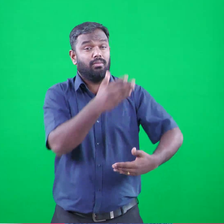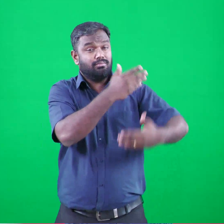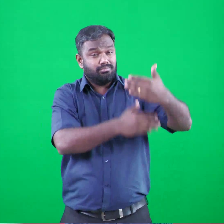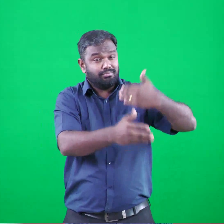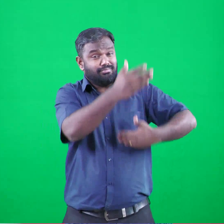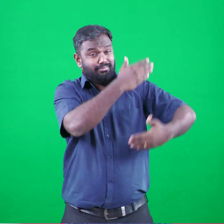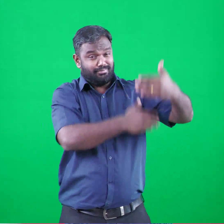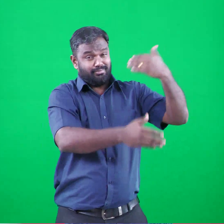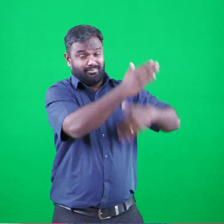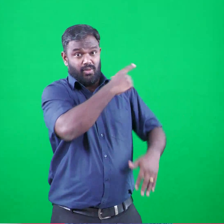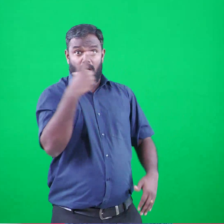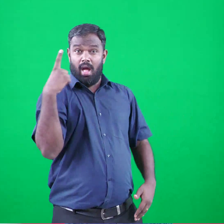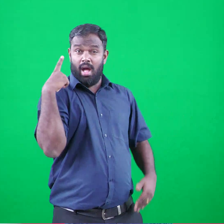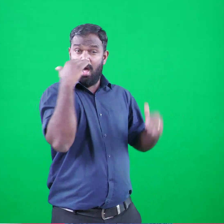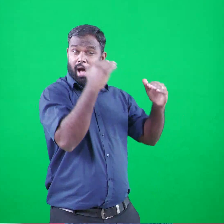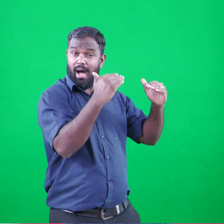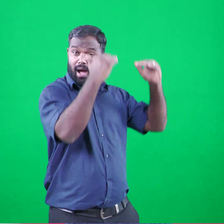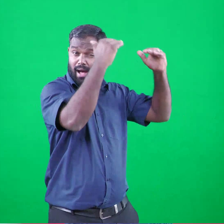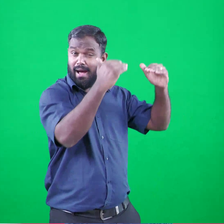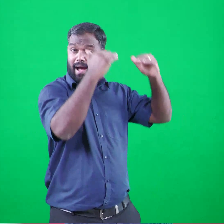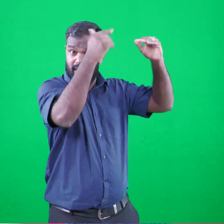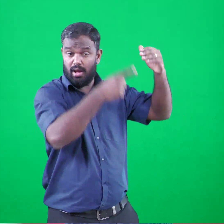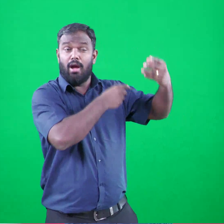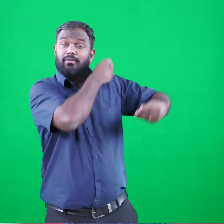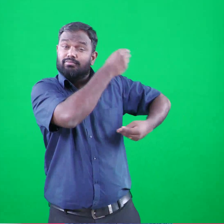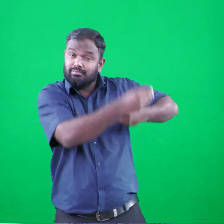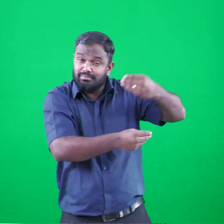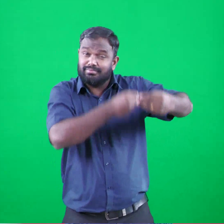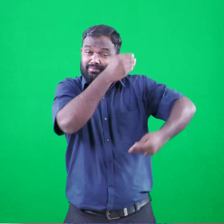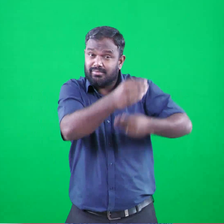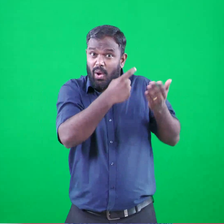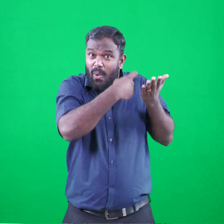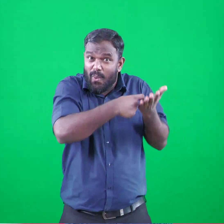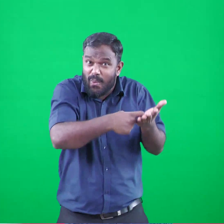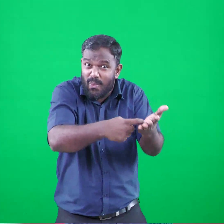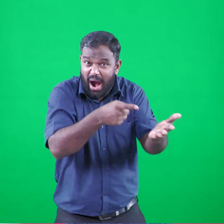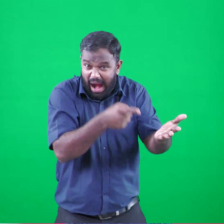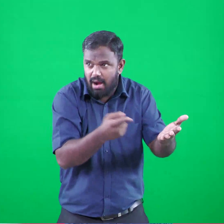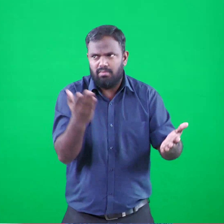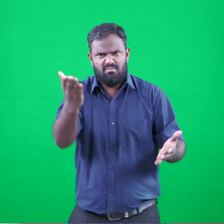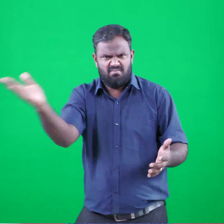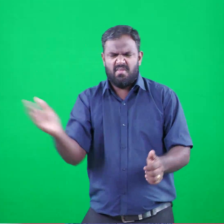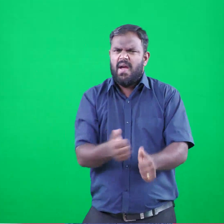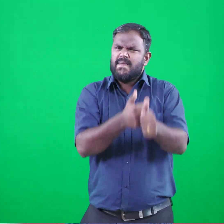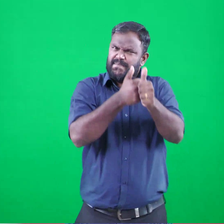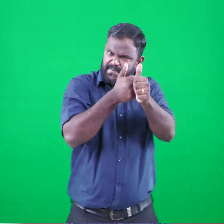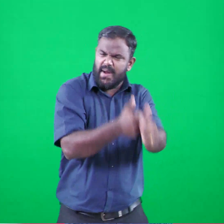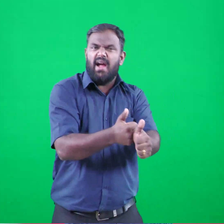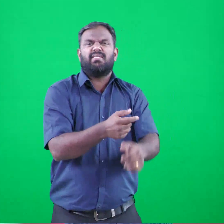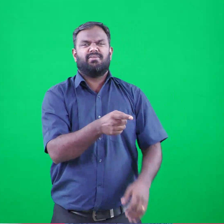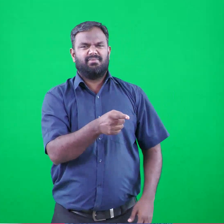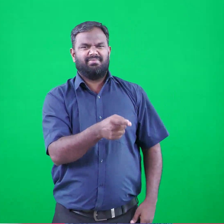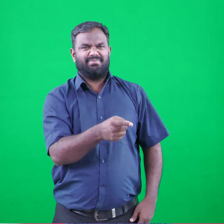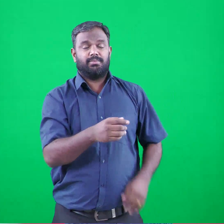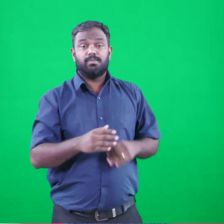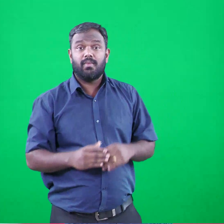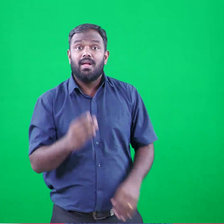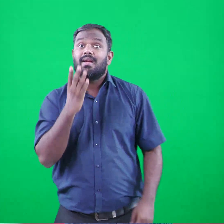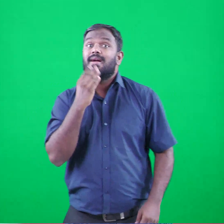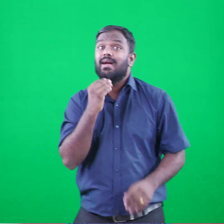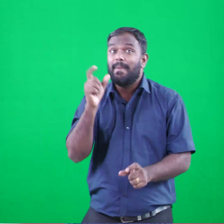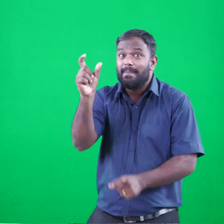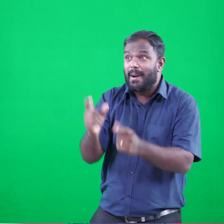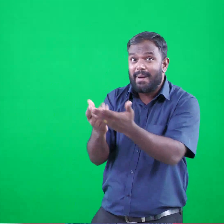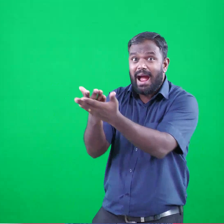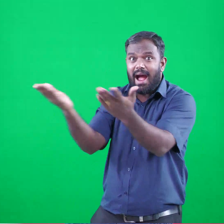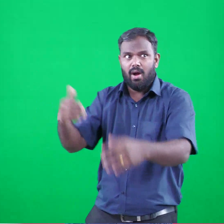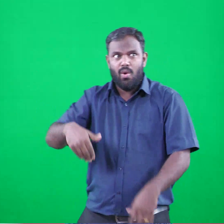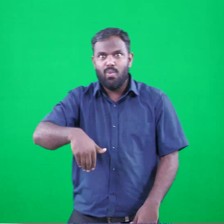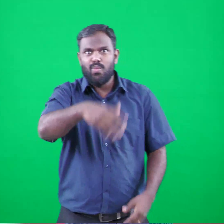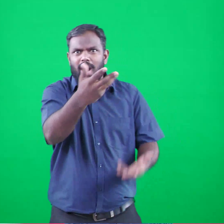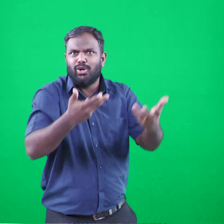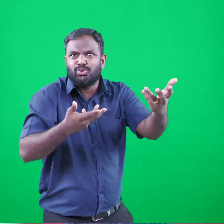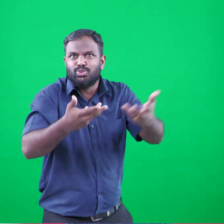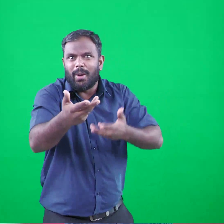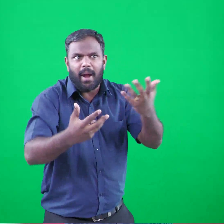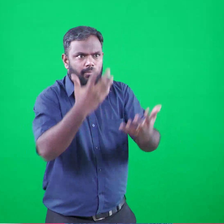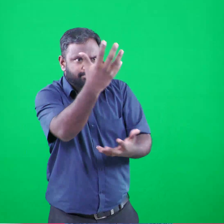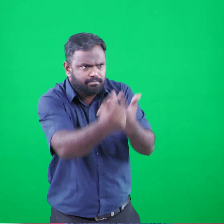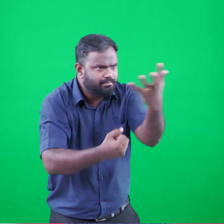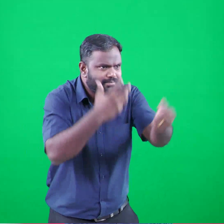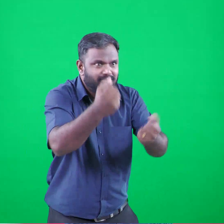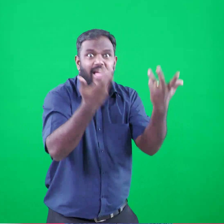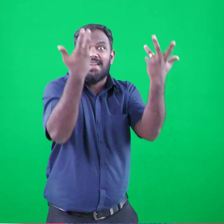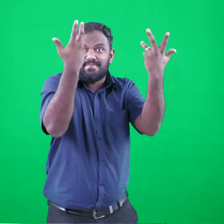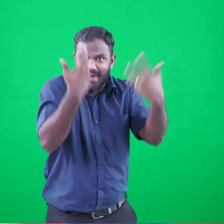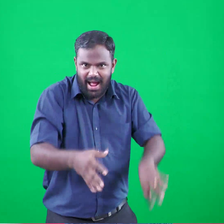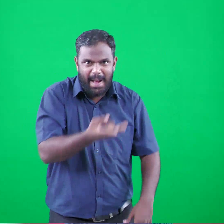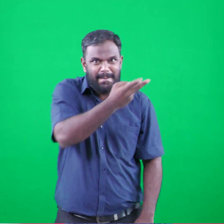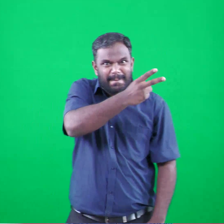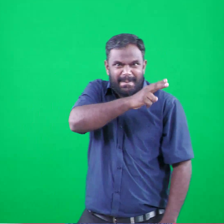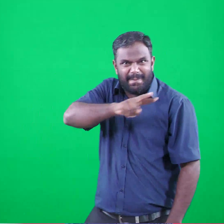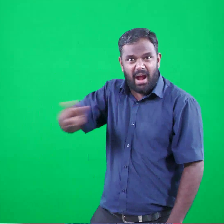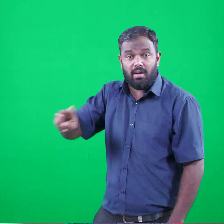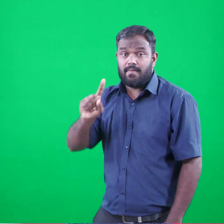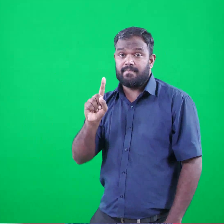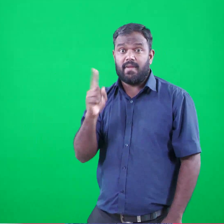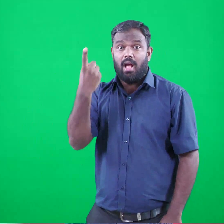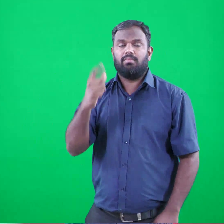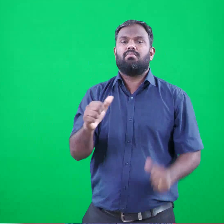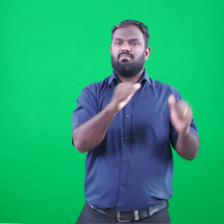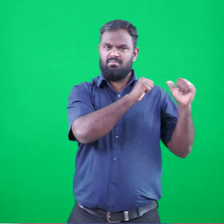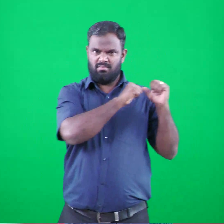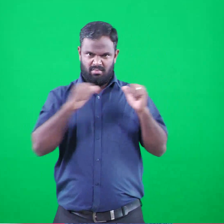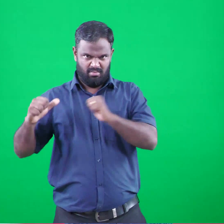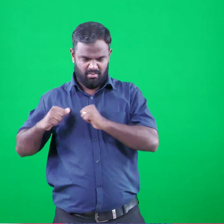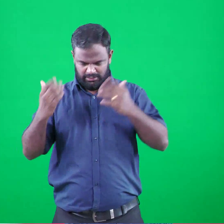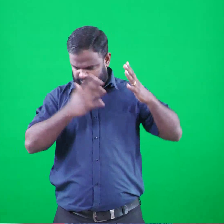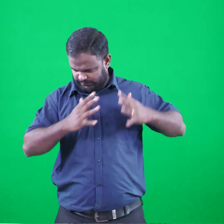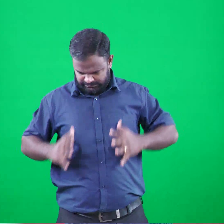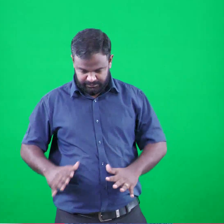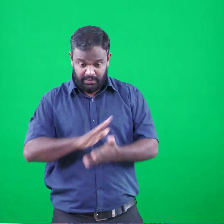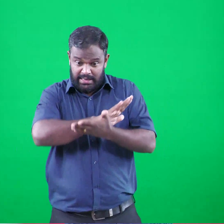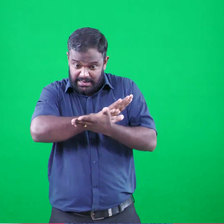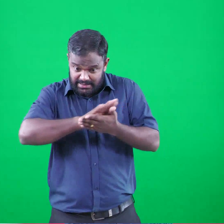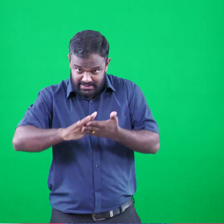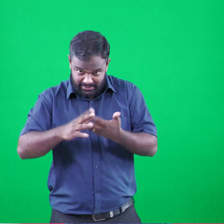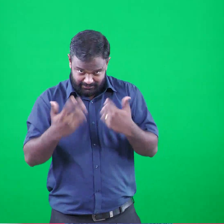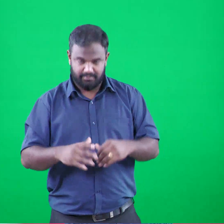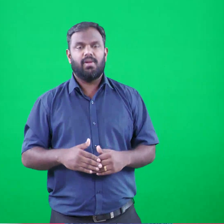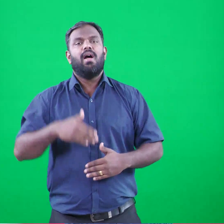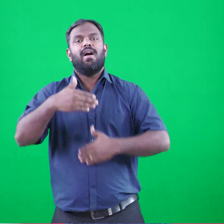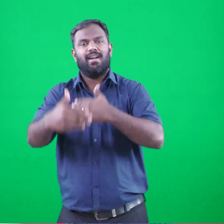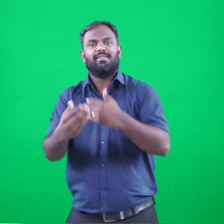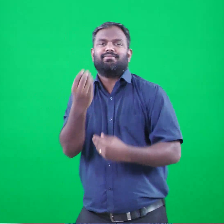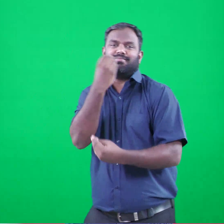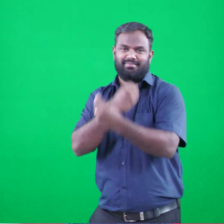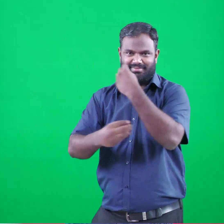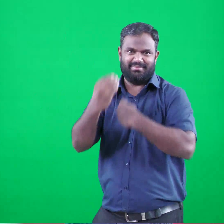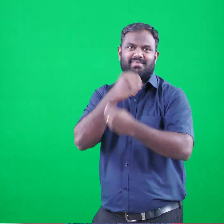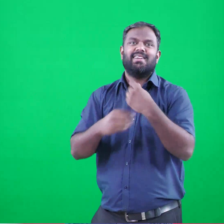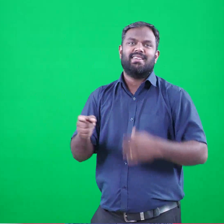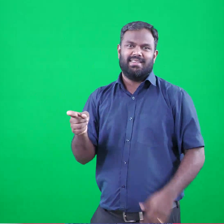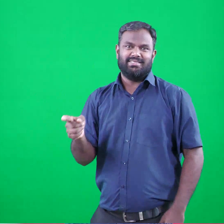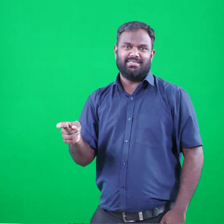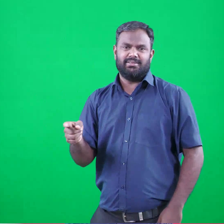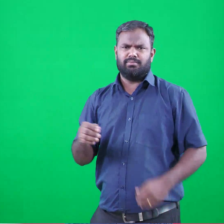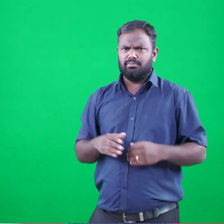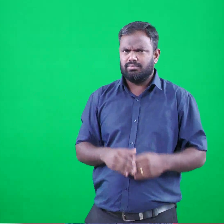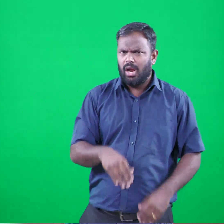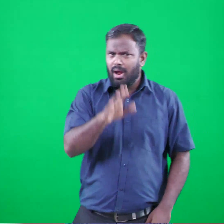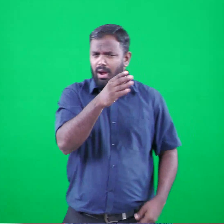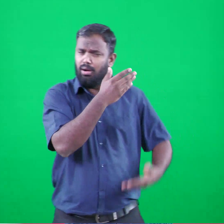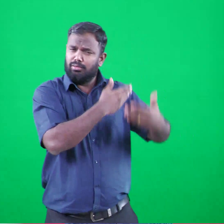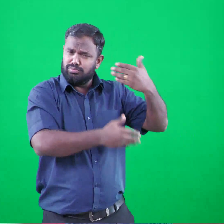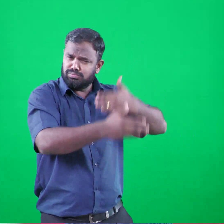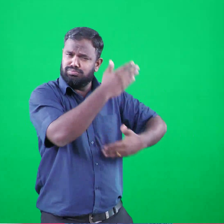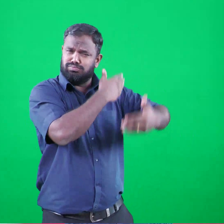And on returning from the market, they do not eat unless they wash.